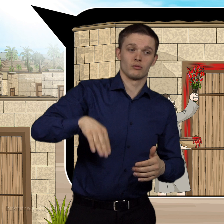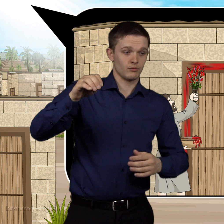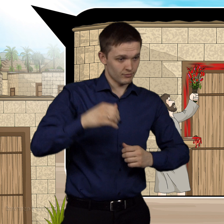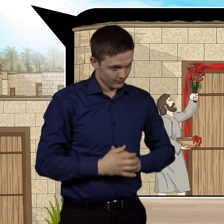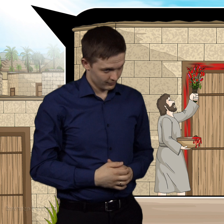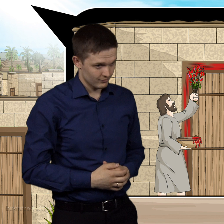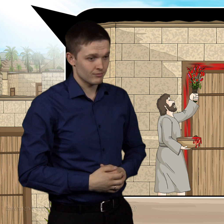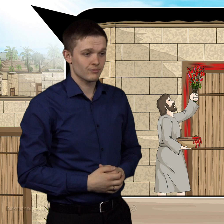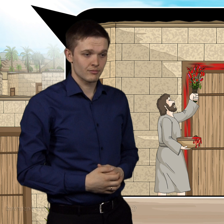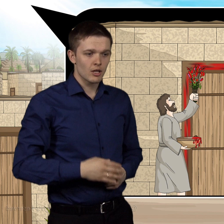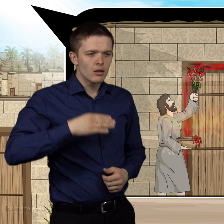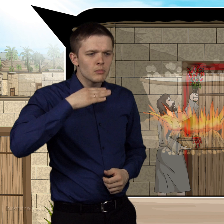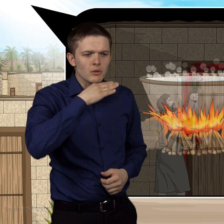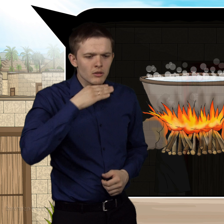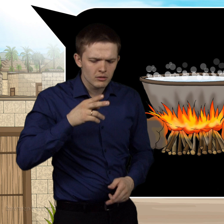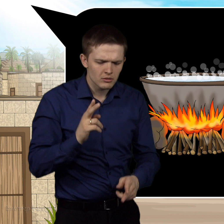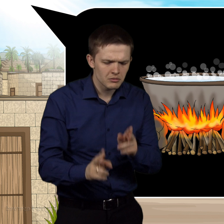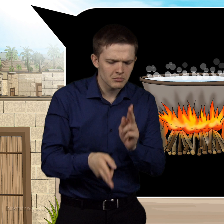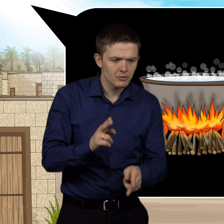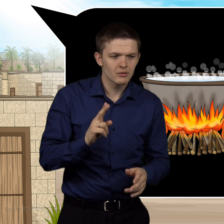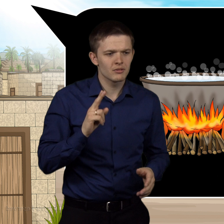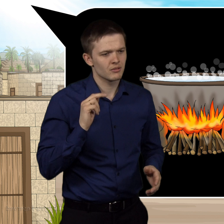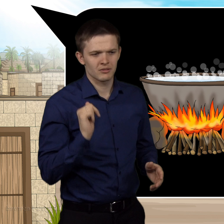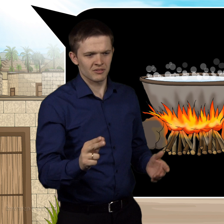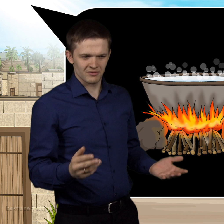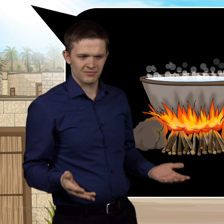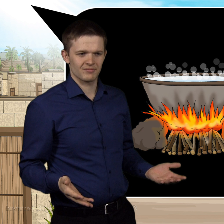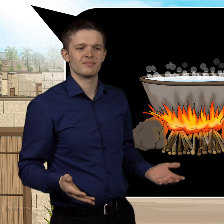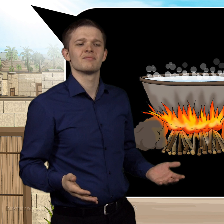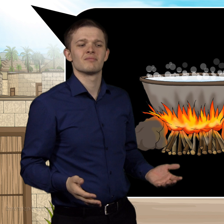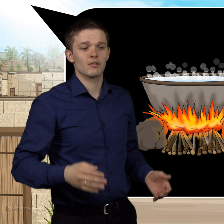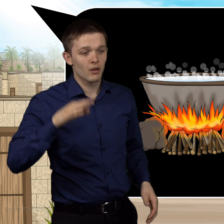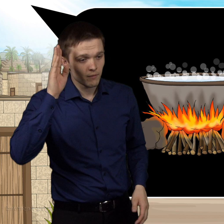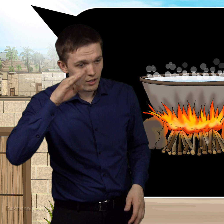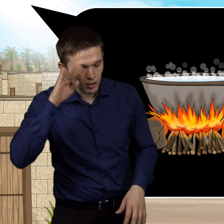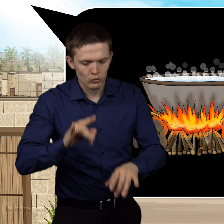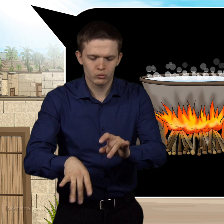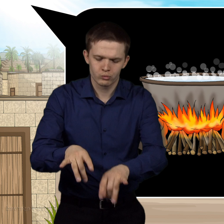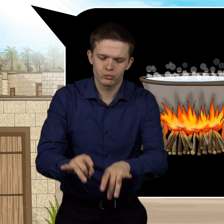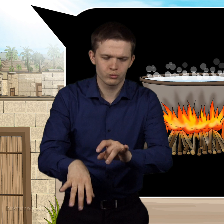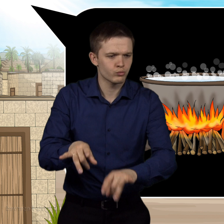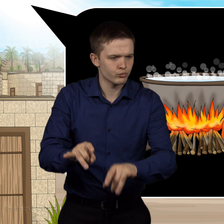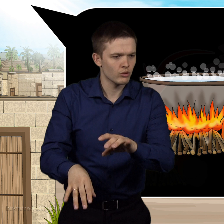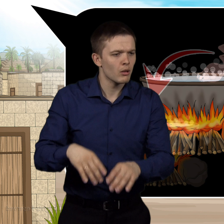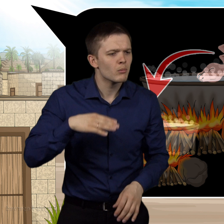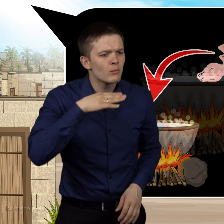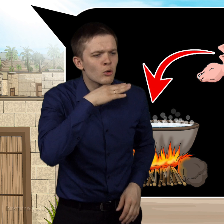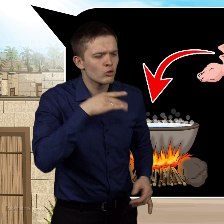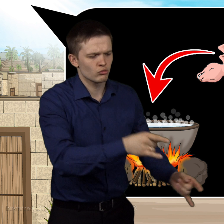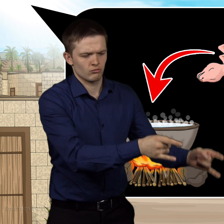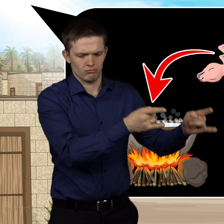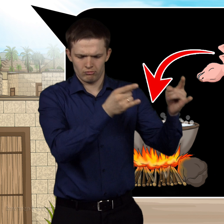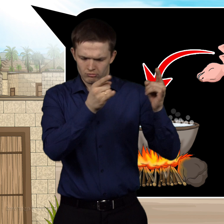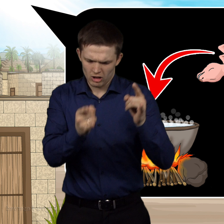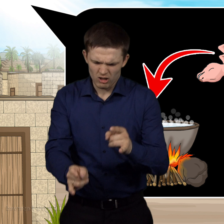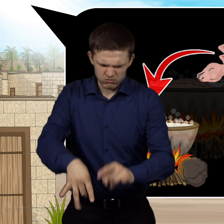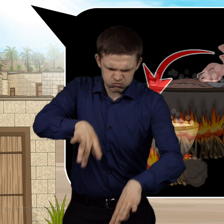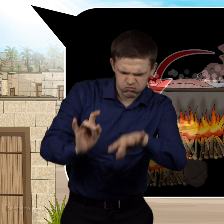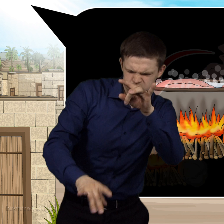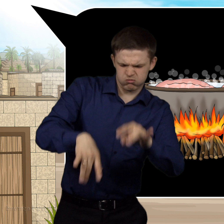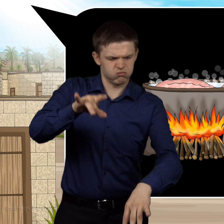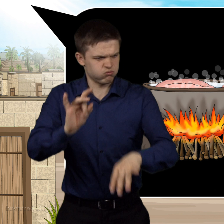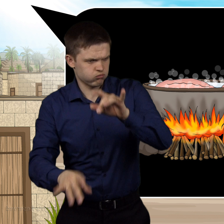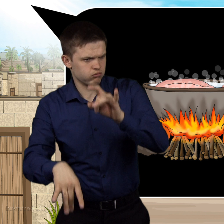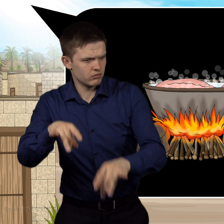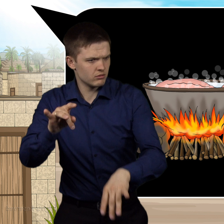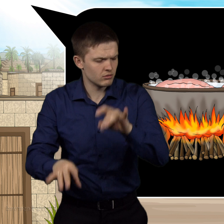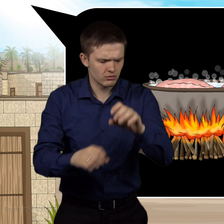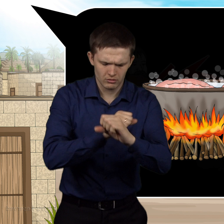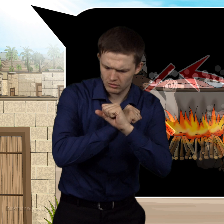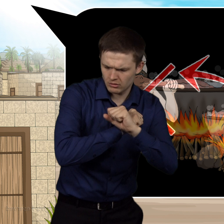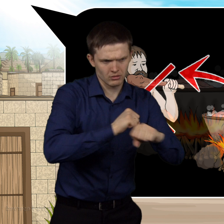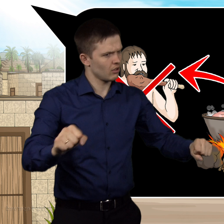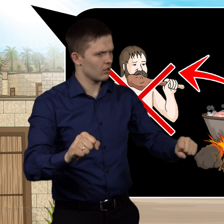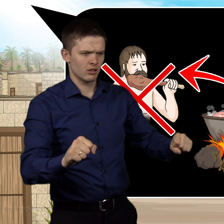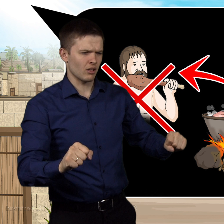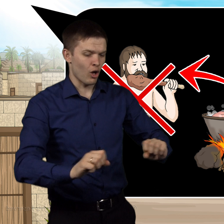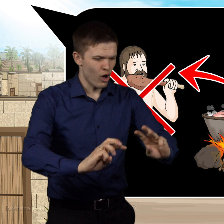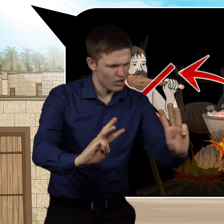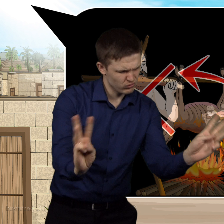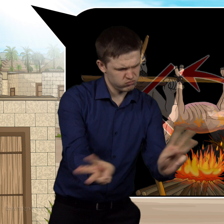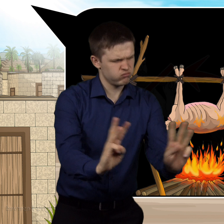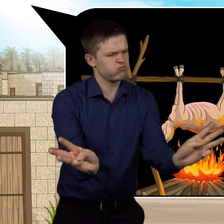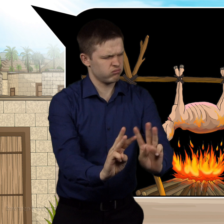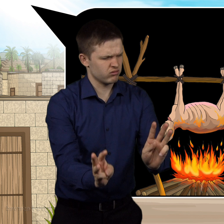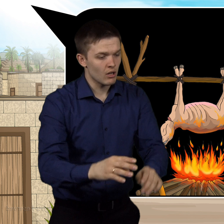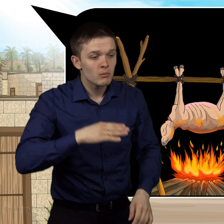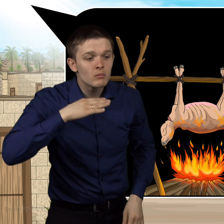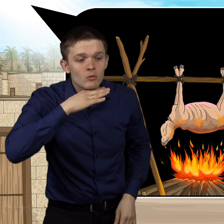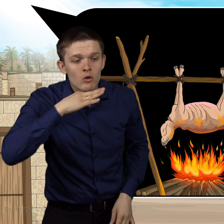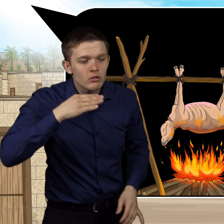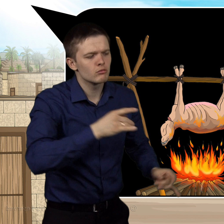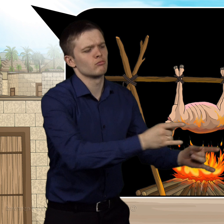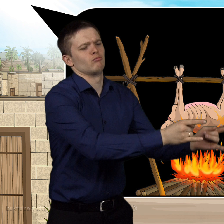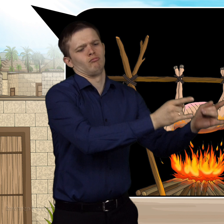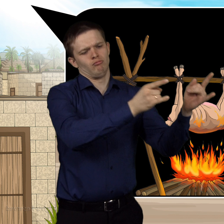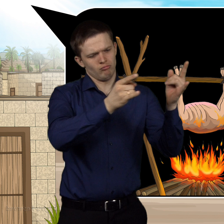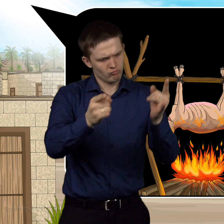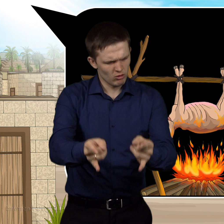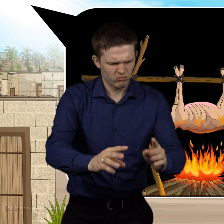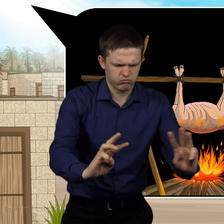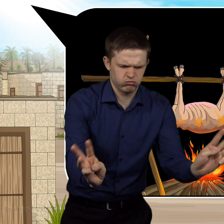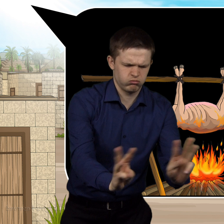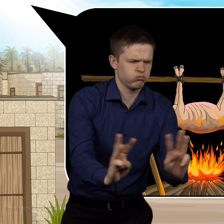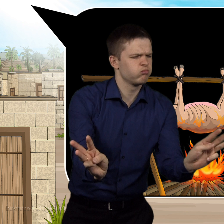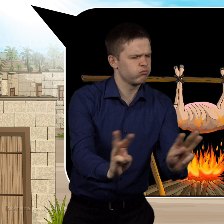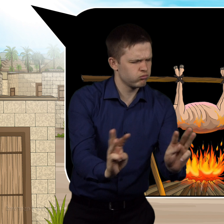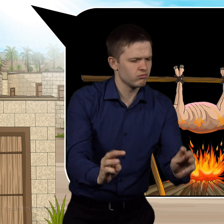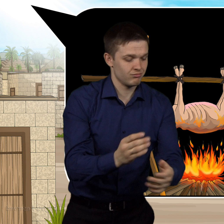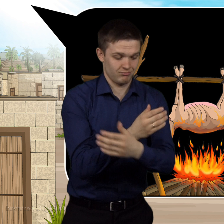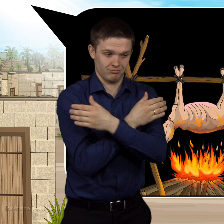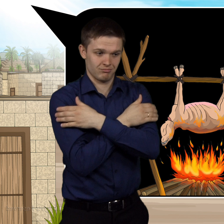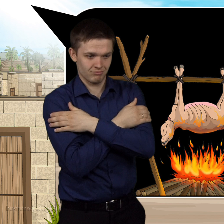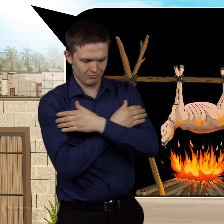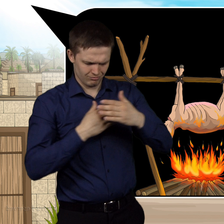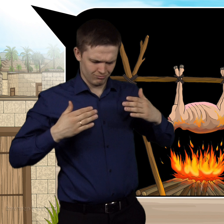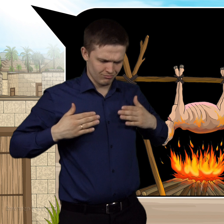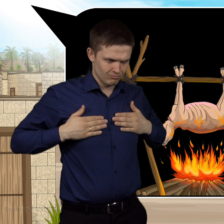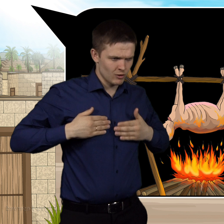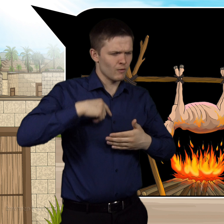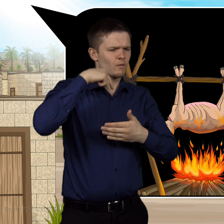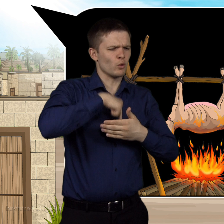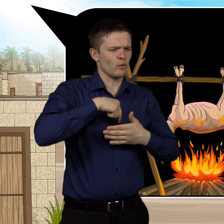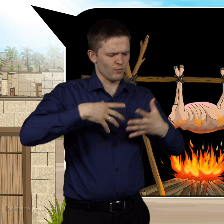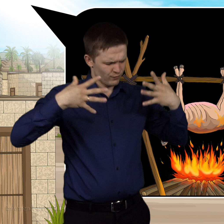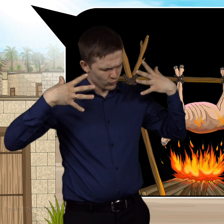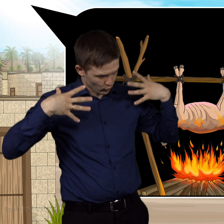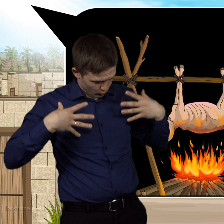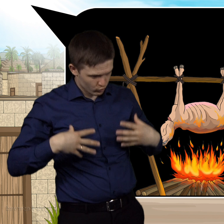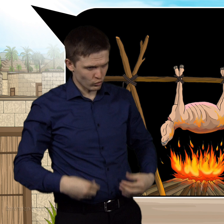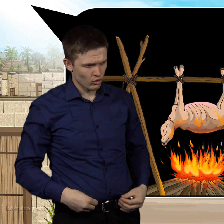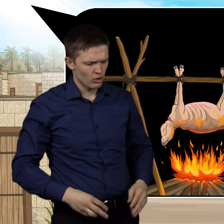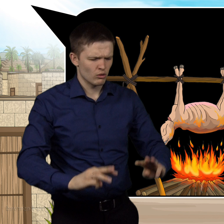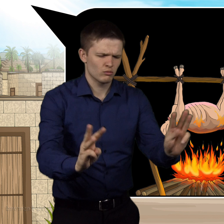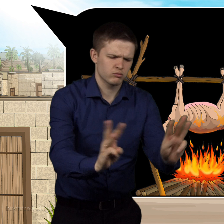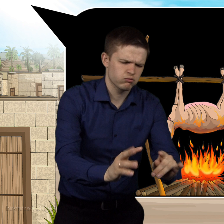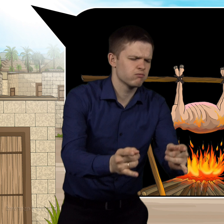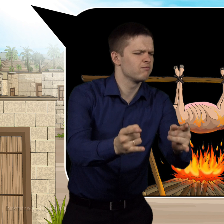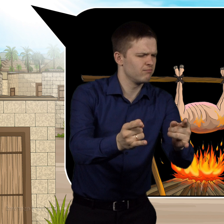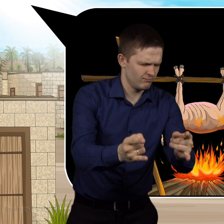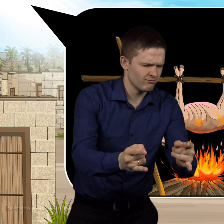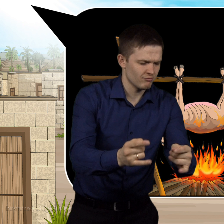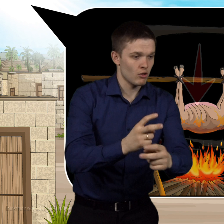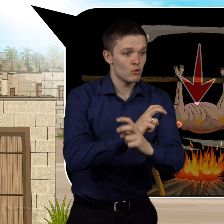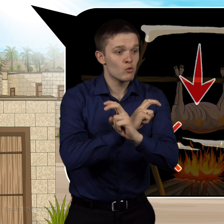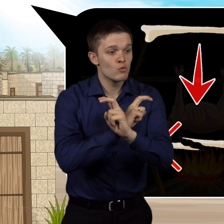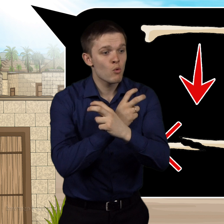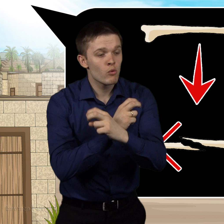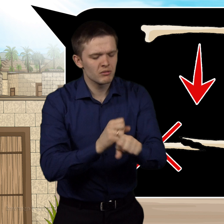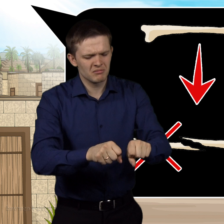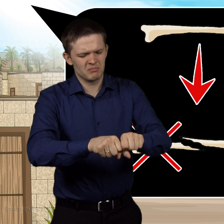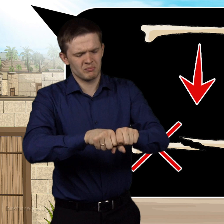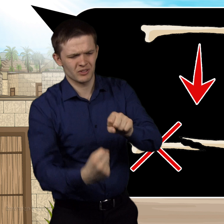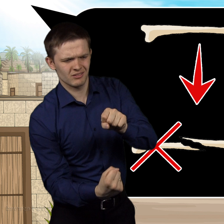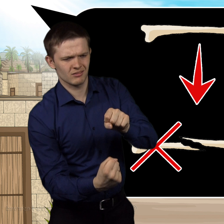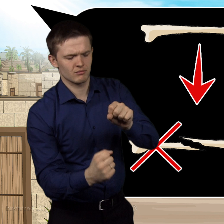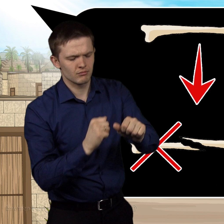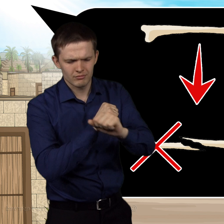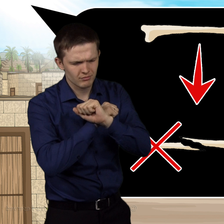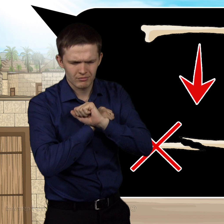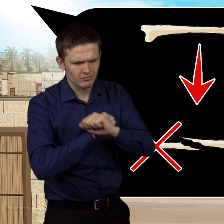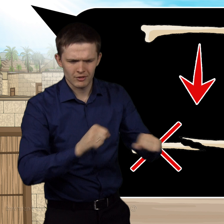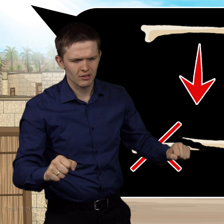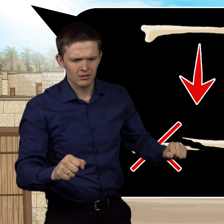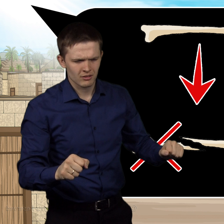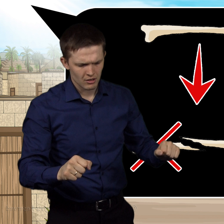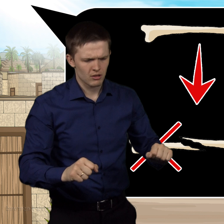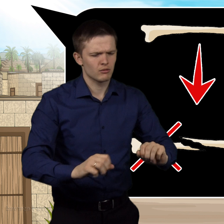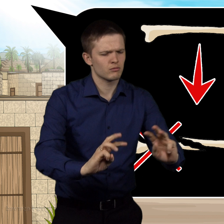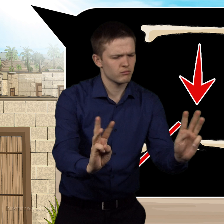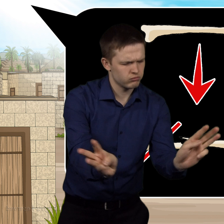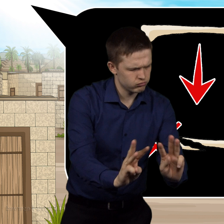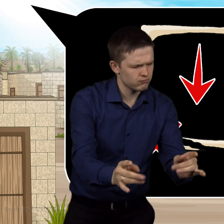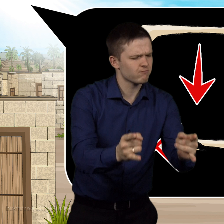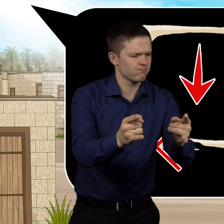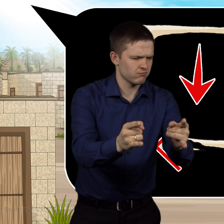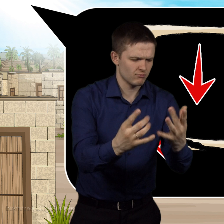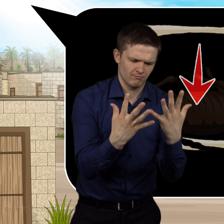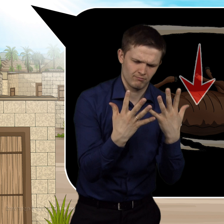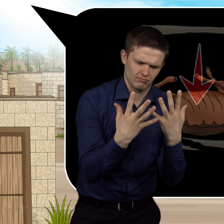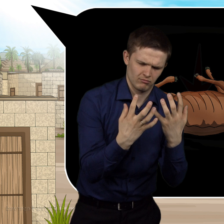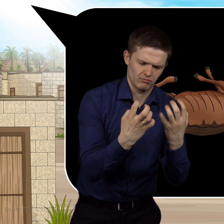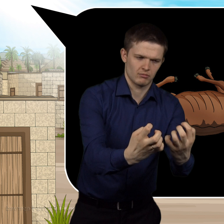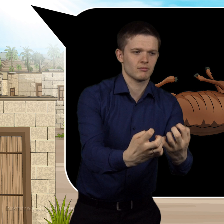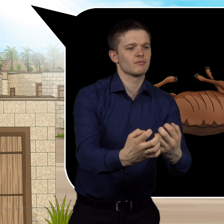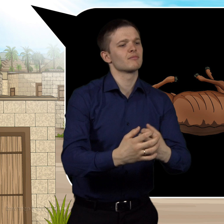Do not eat any of the meat raw or cooked in boiling water, but only roasted over the fire—its head and legs and inner parts.